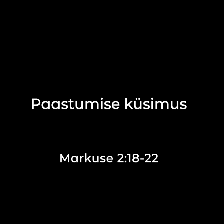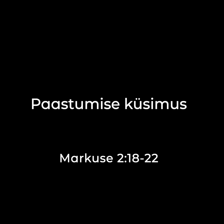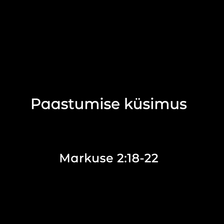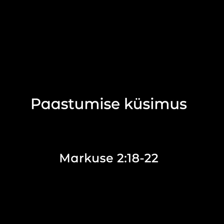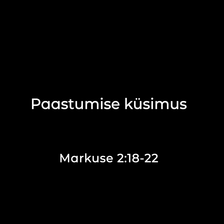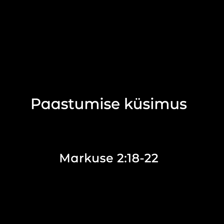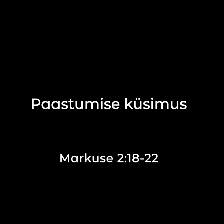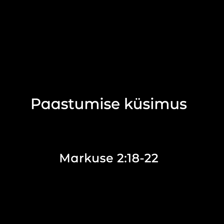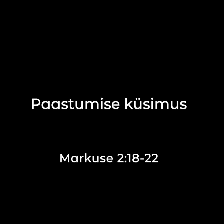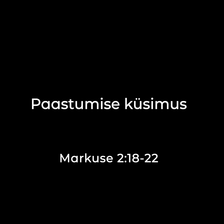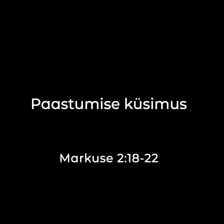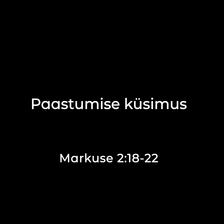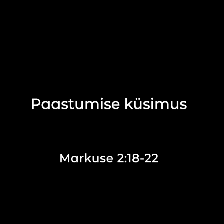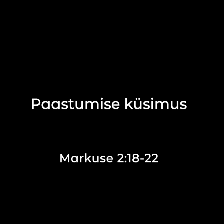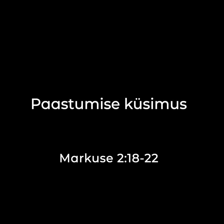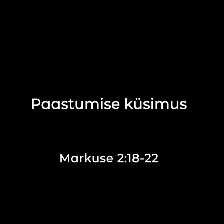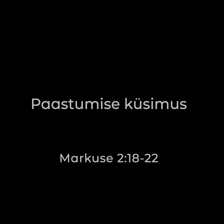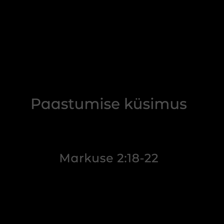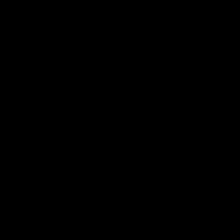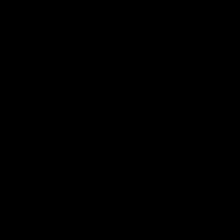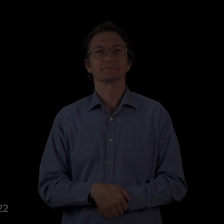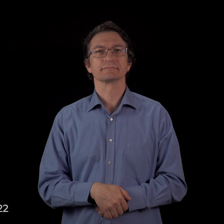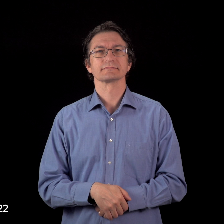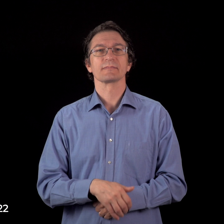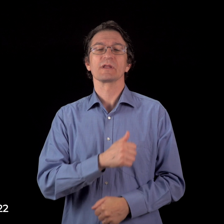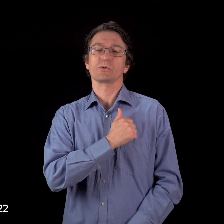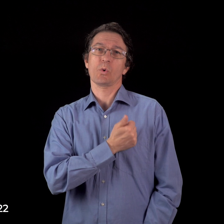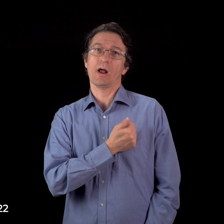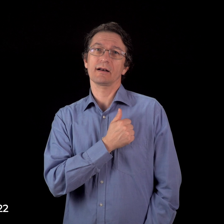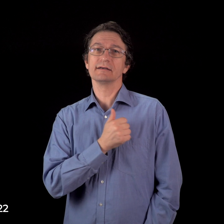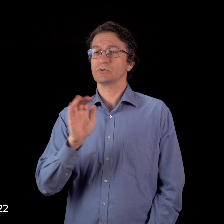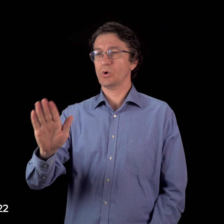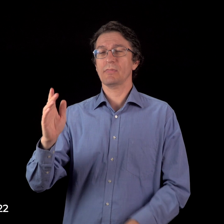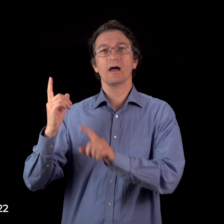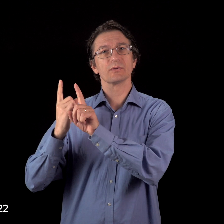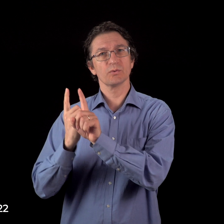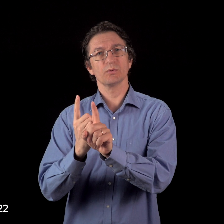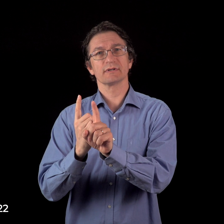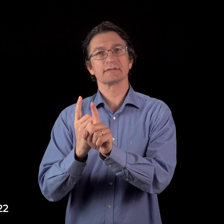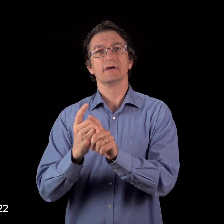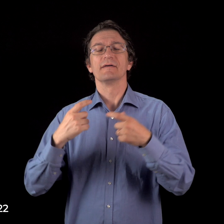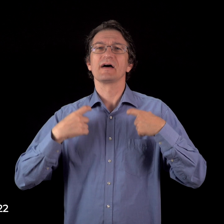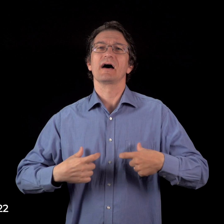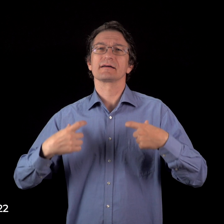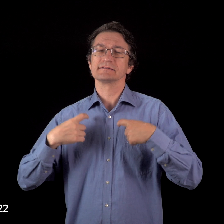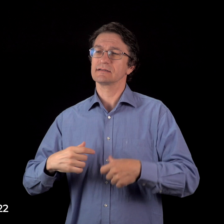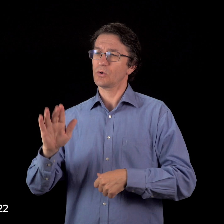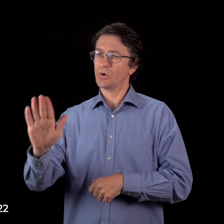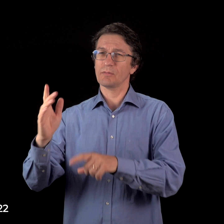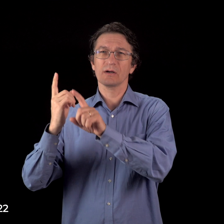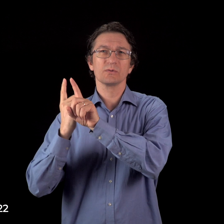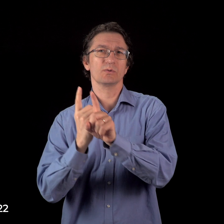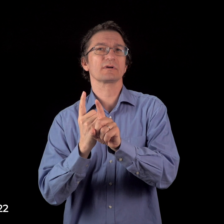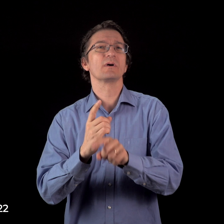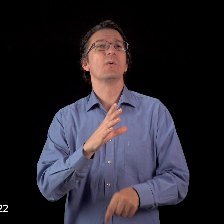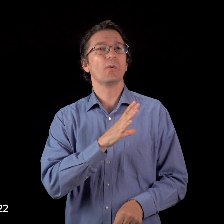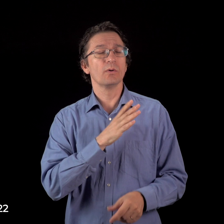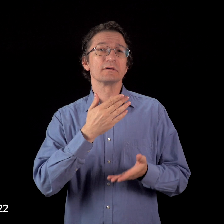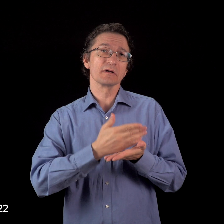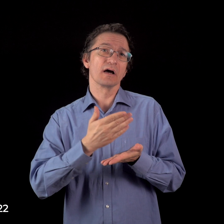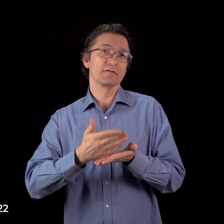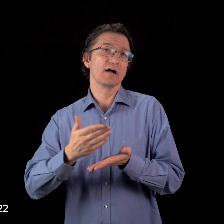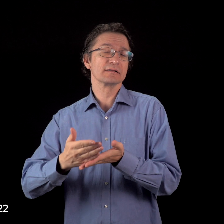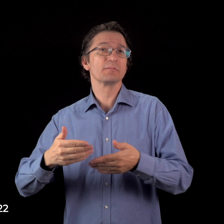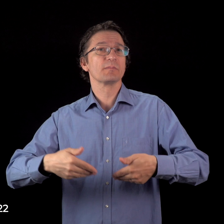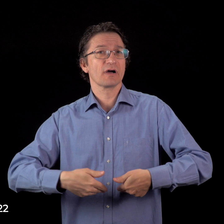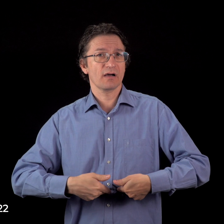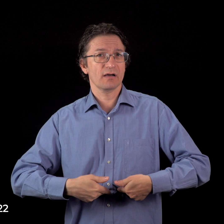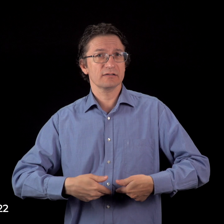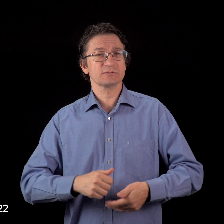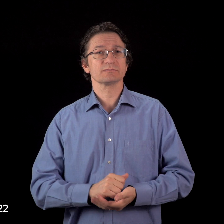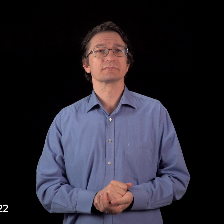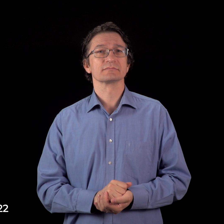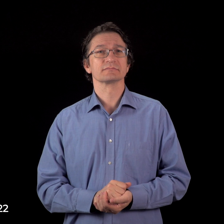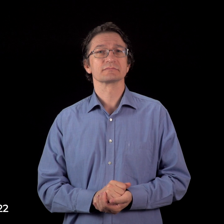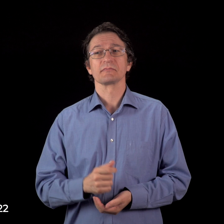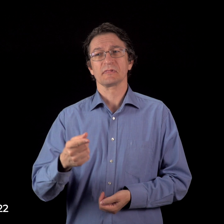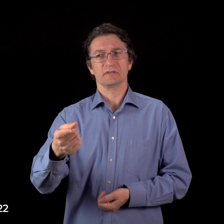Now John’s disciples and the Pharisees were often fasting.